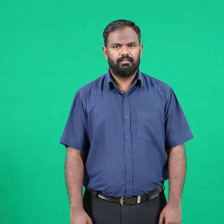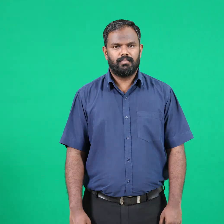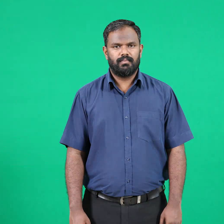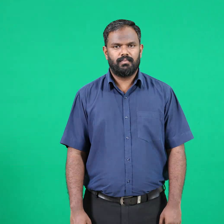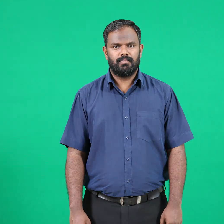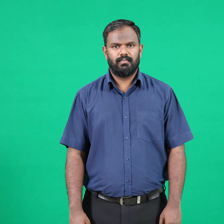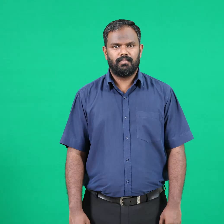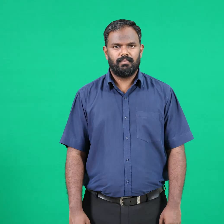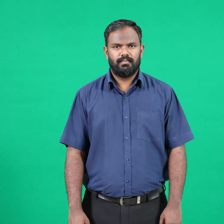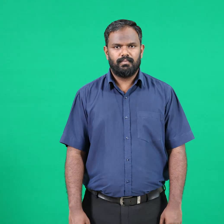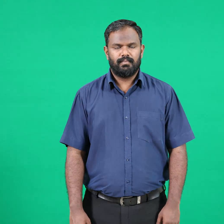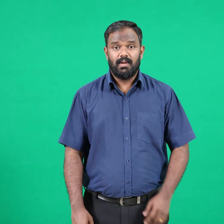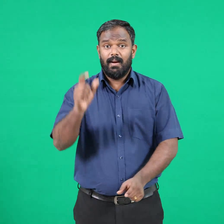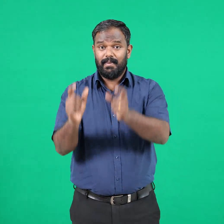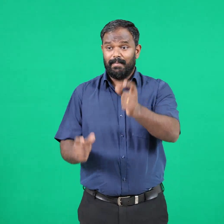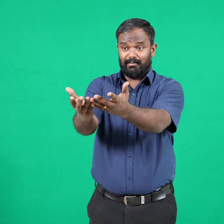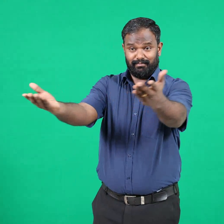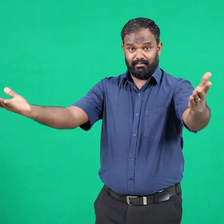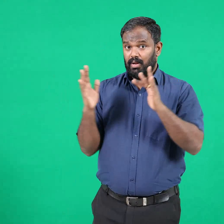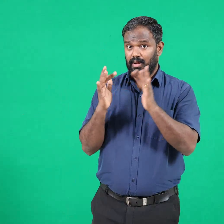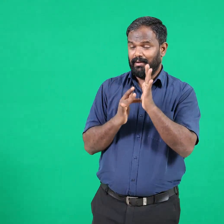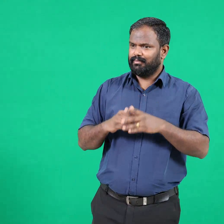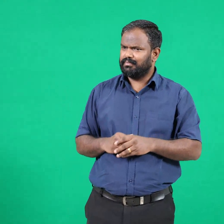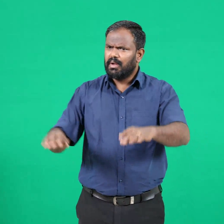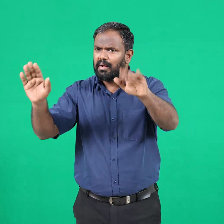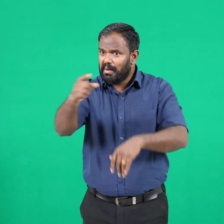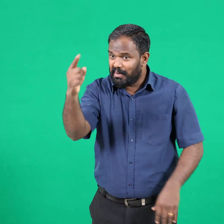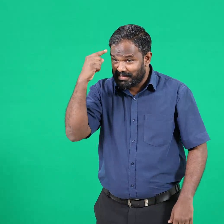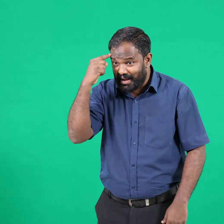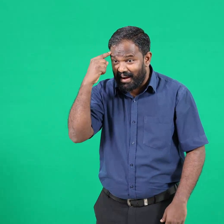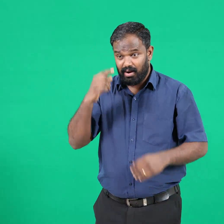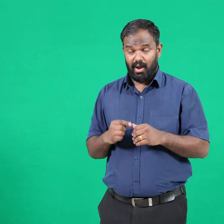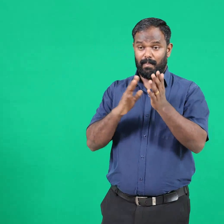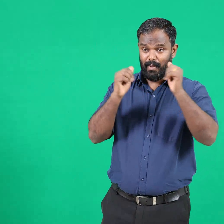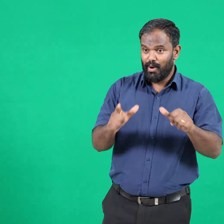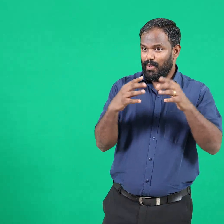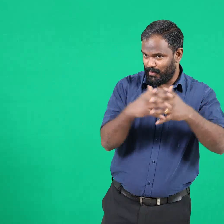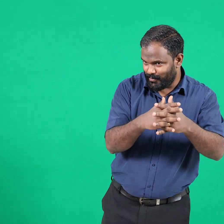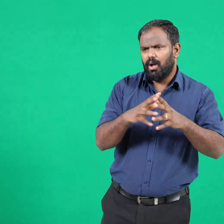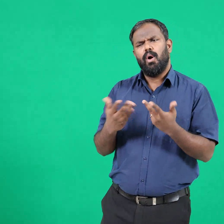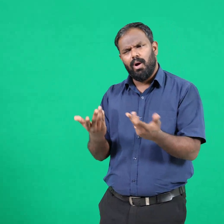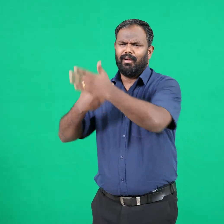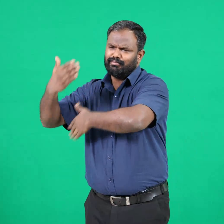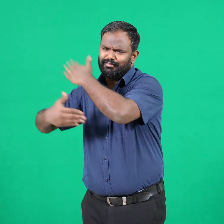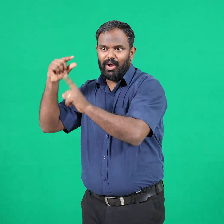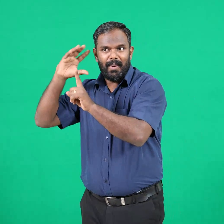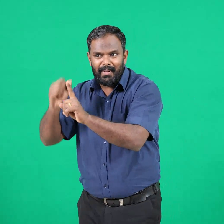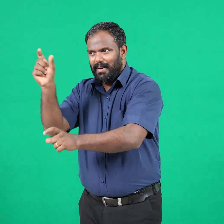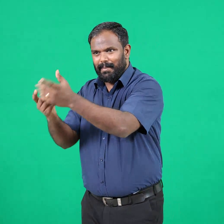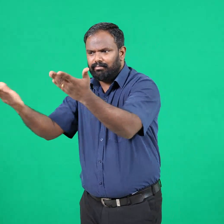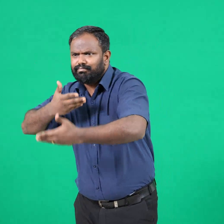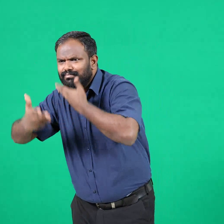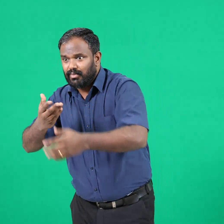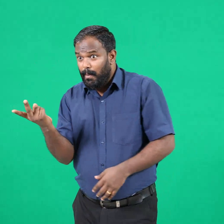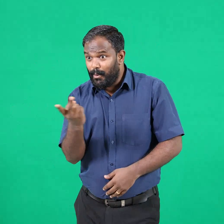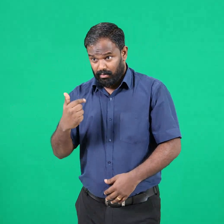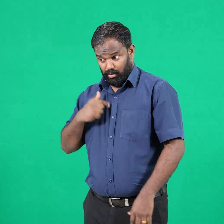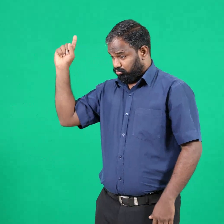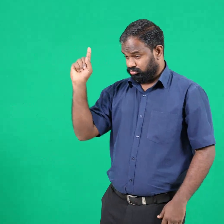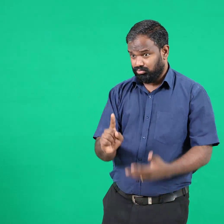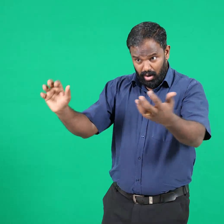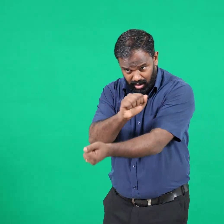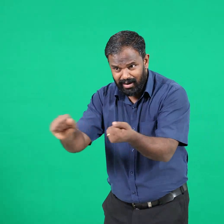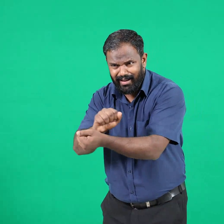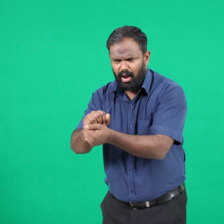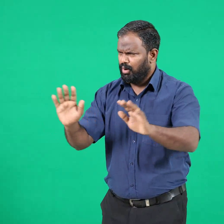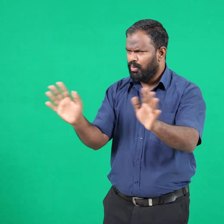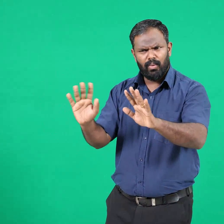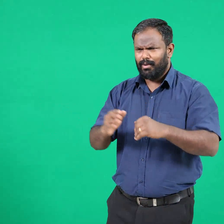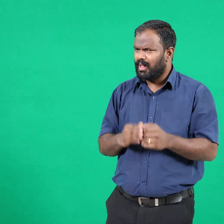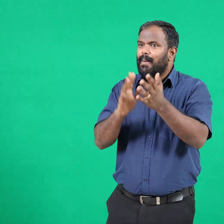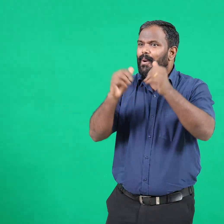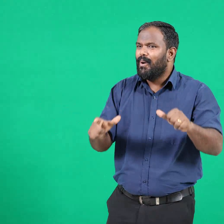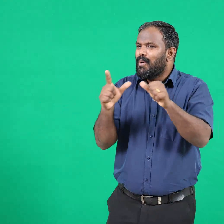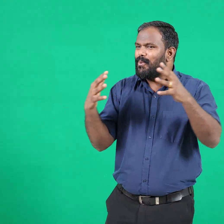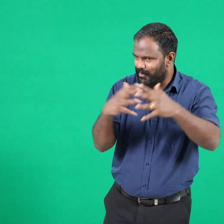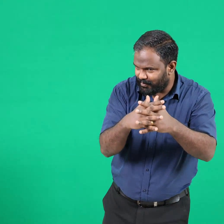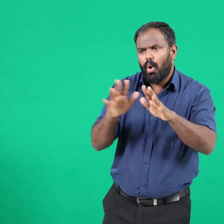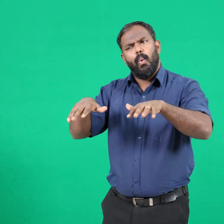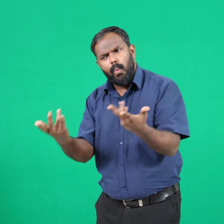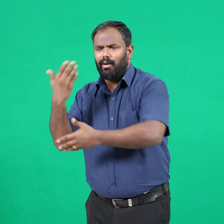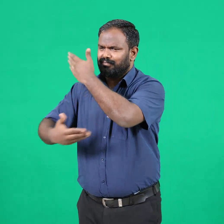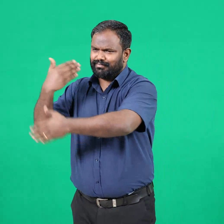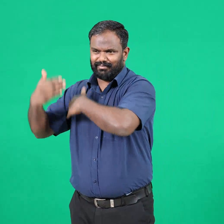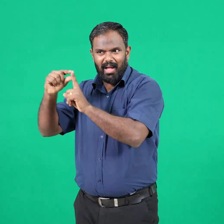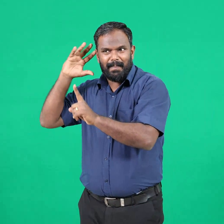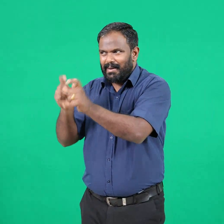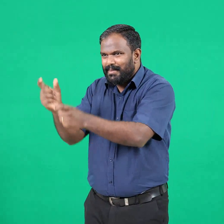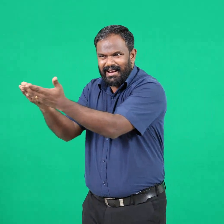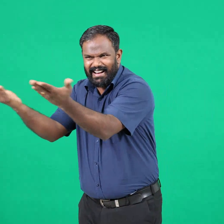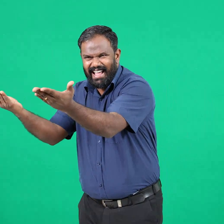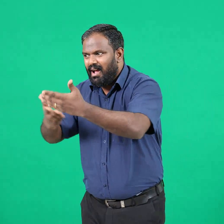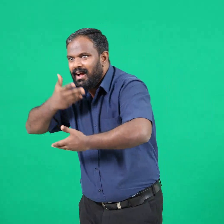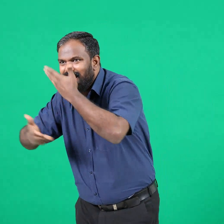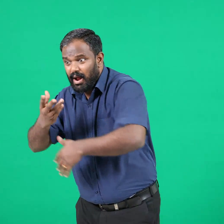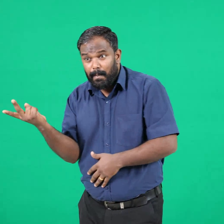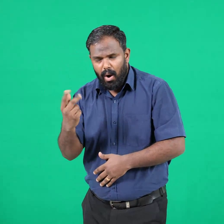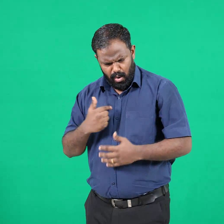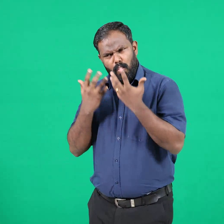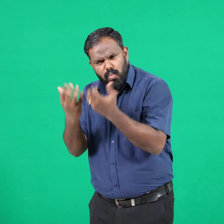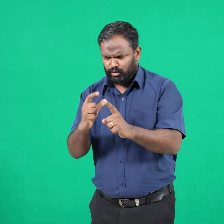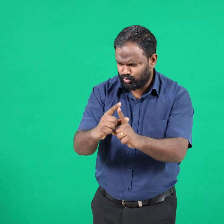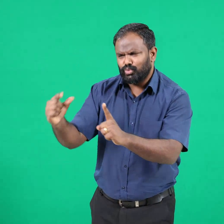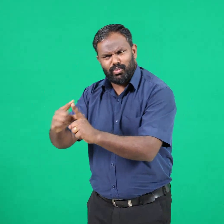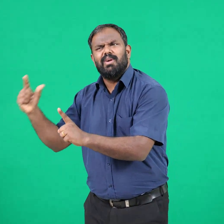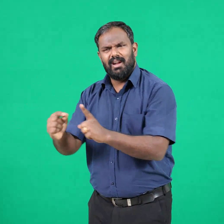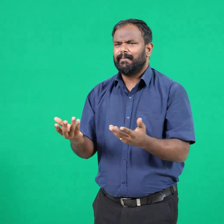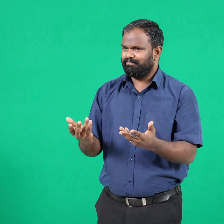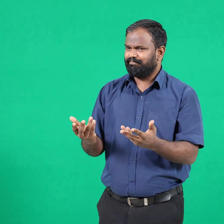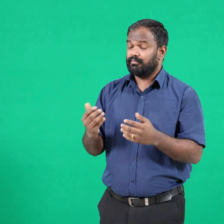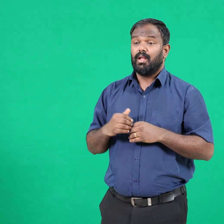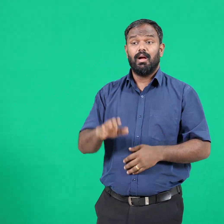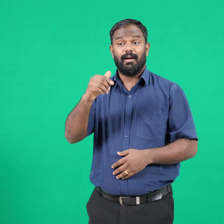Do not think that I have come to abolish the Law or the Prophets. I have not come to abolish them, but to fulfill them.